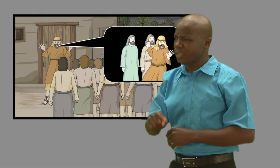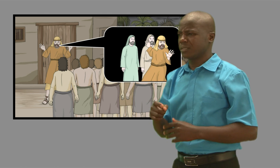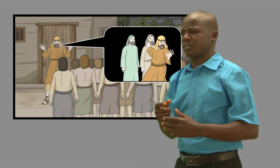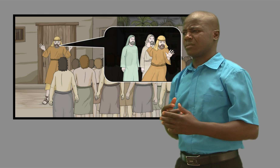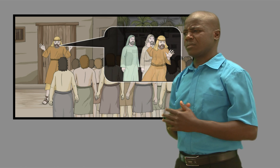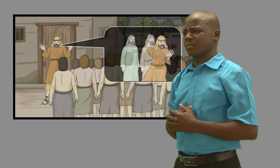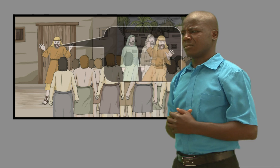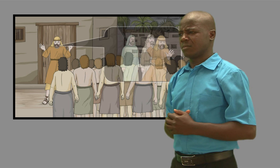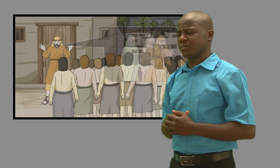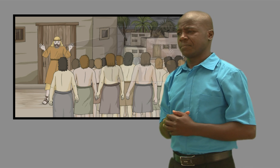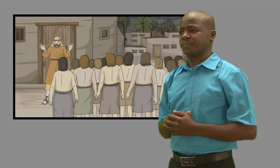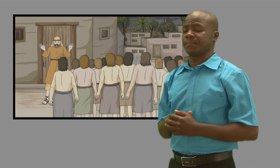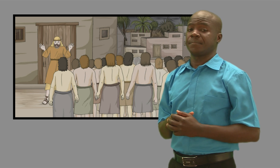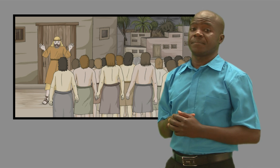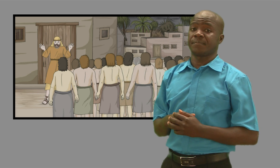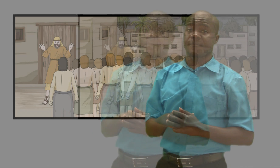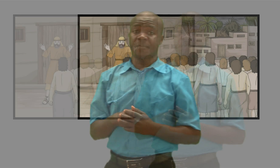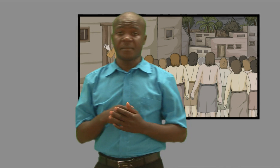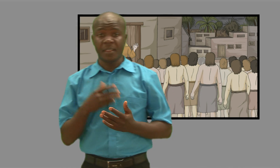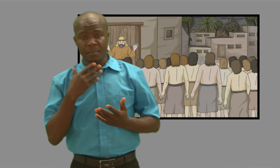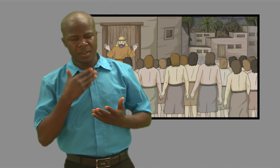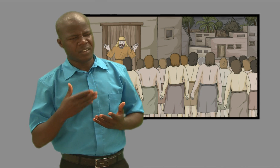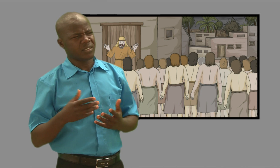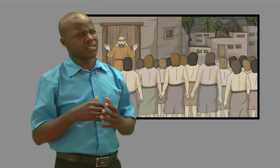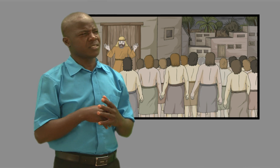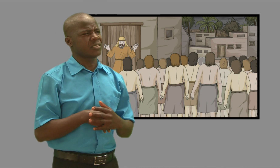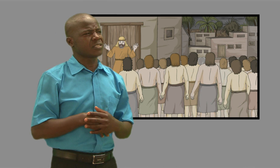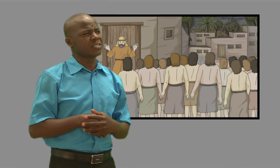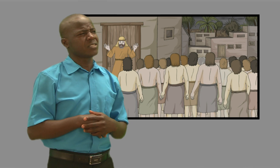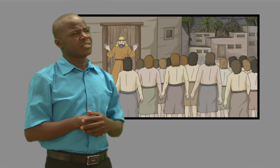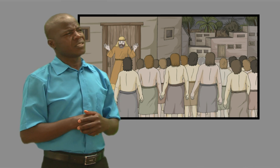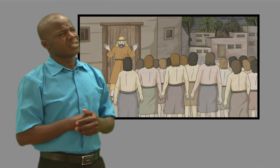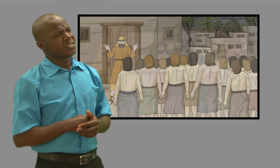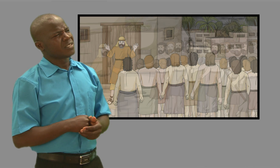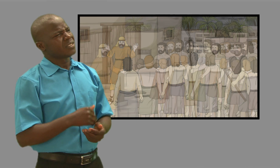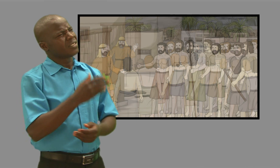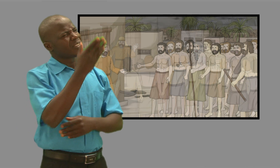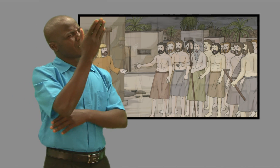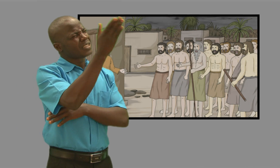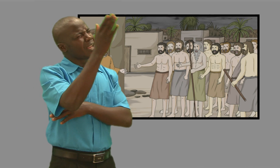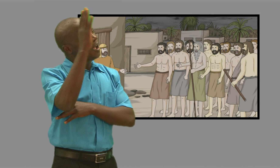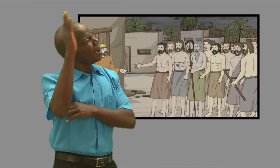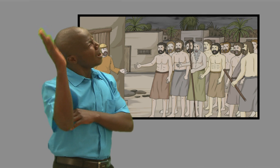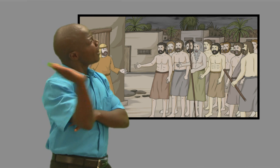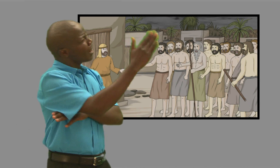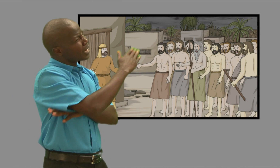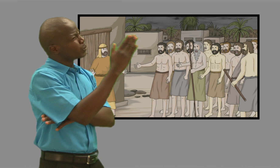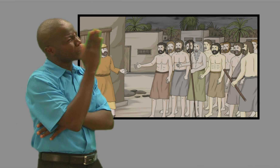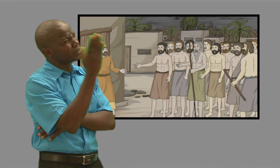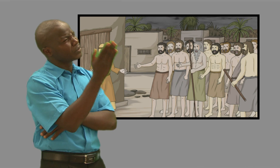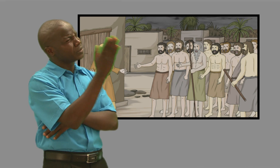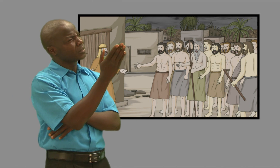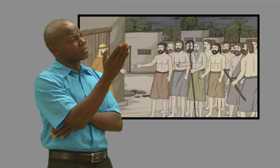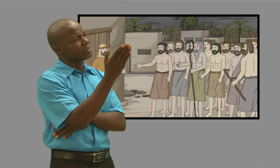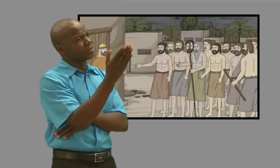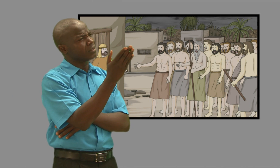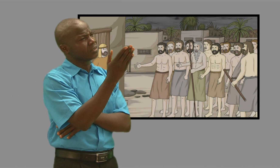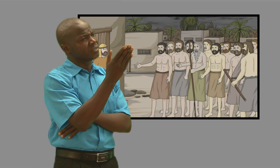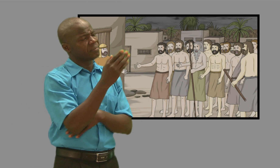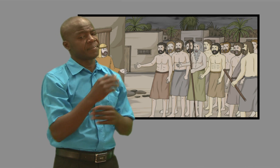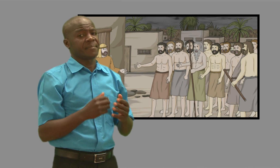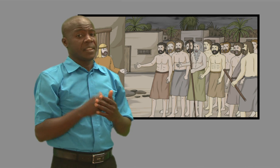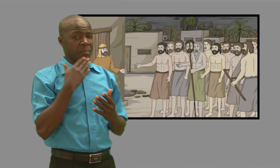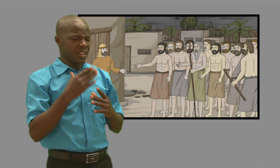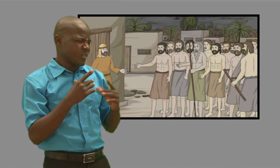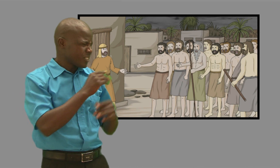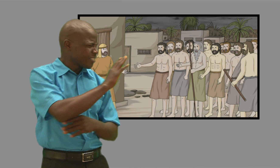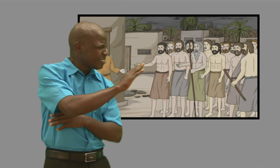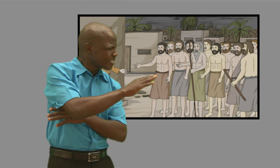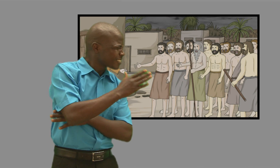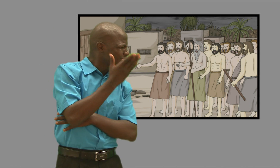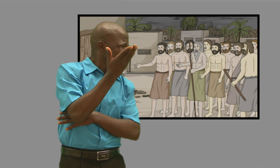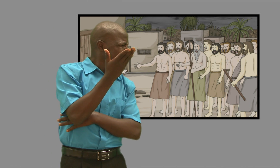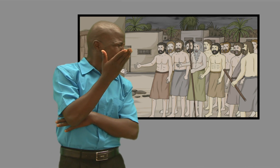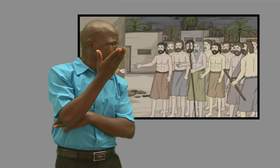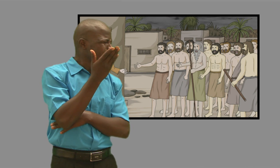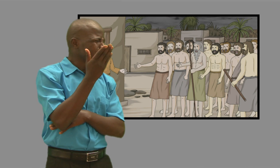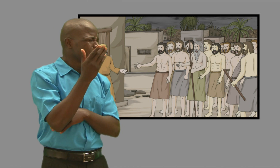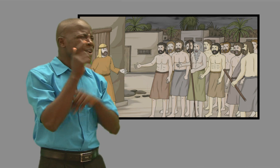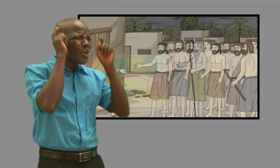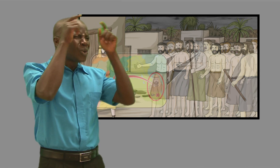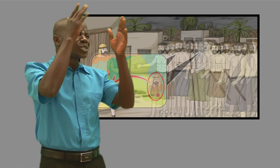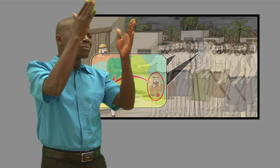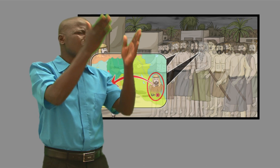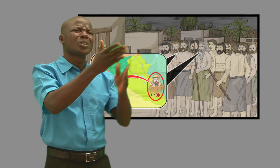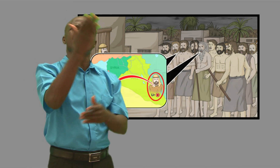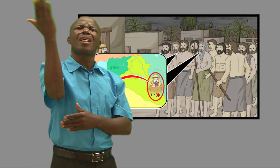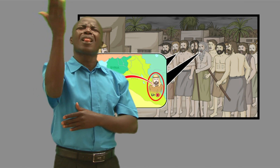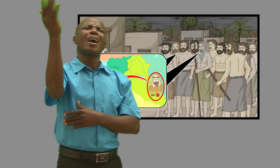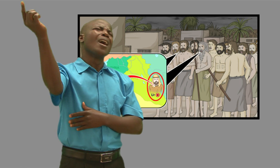“Get out of the way!” they replied.